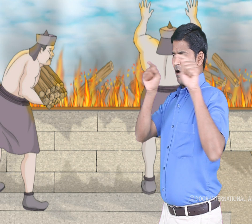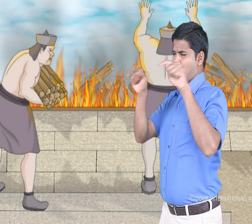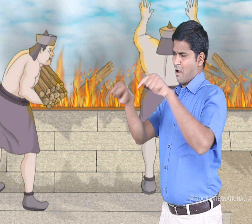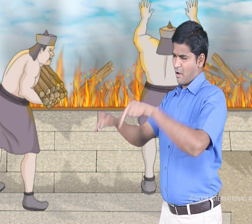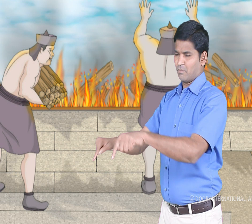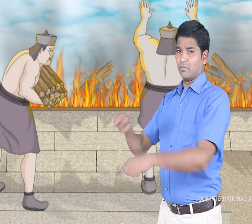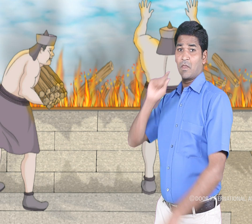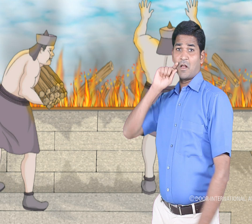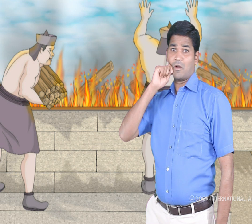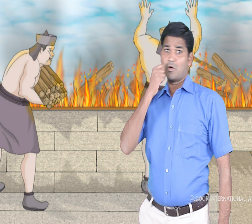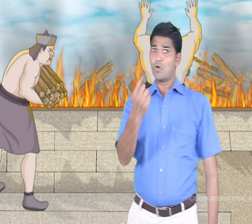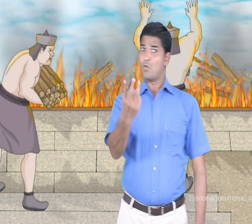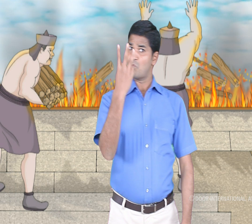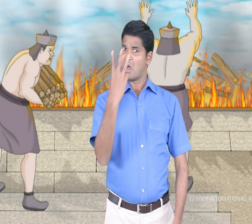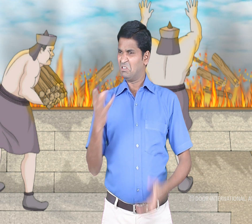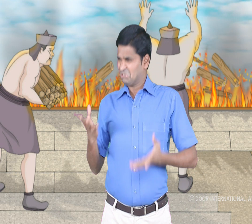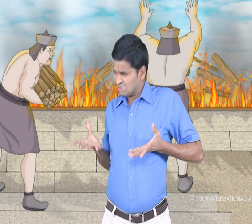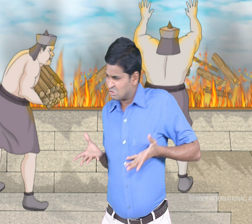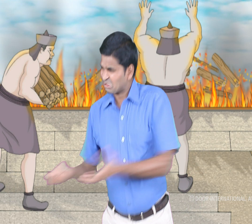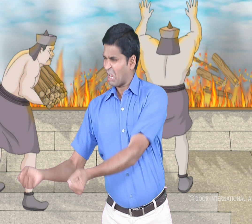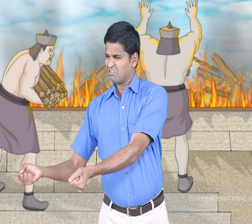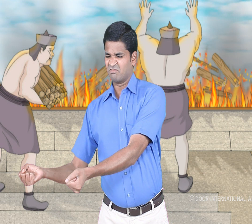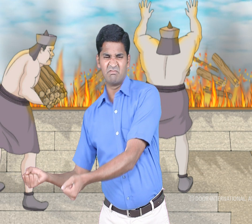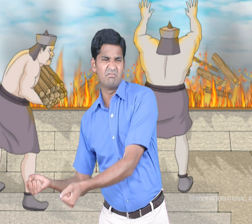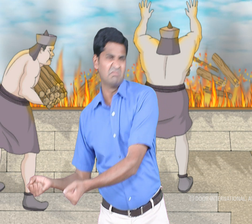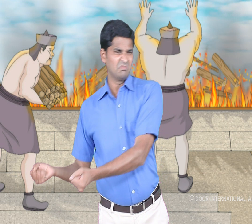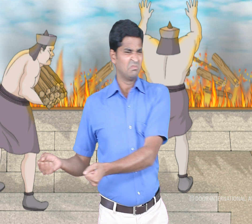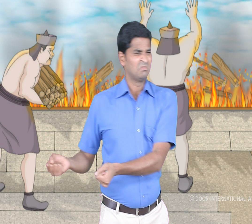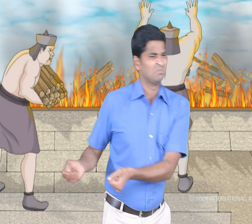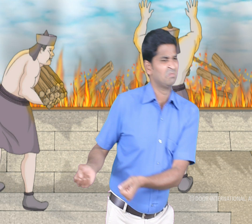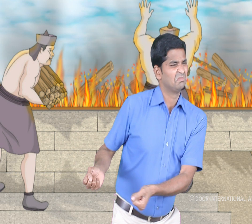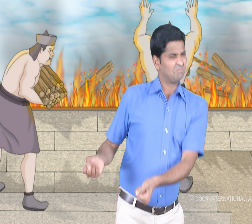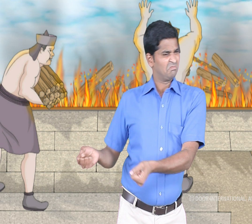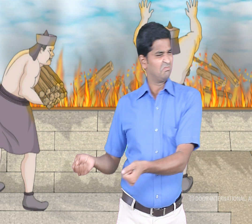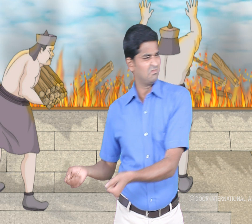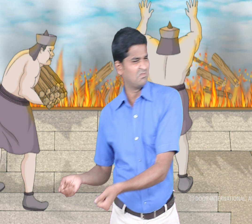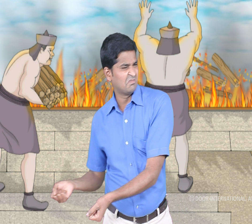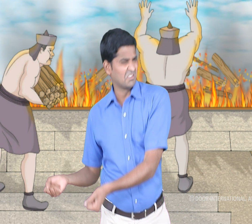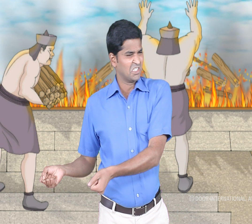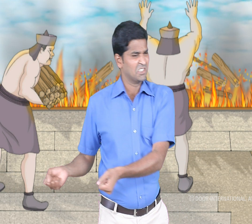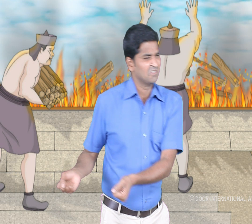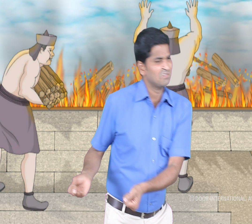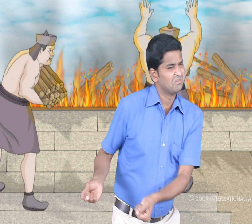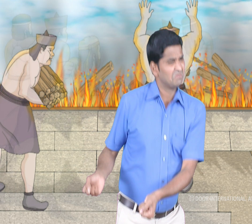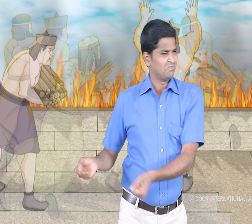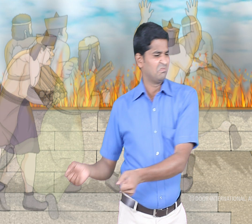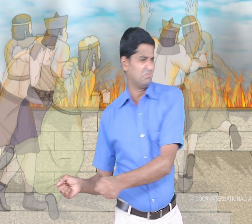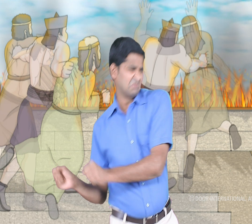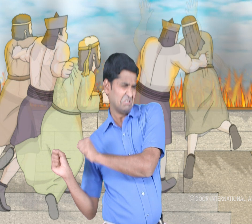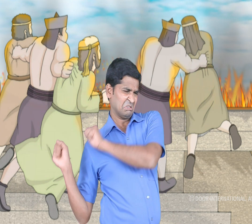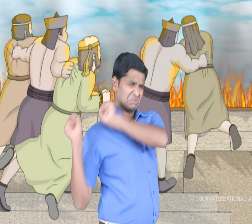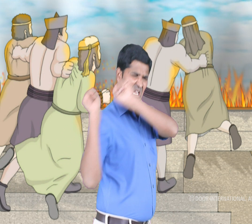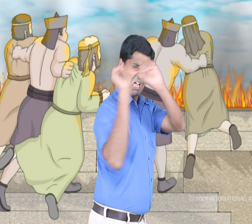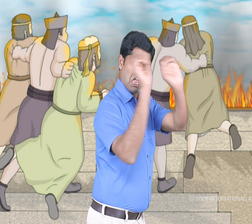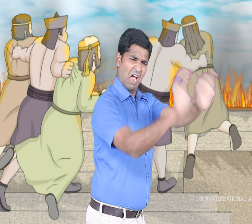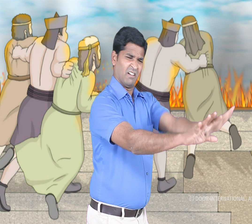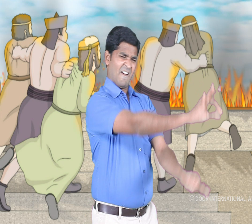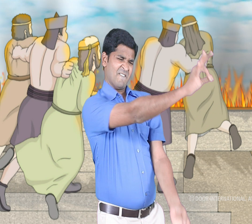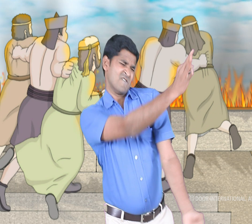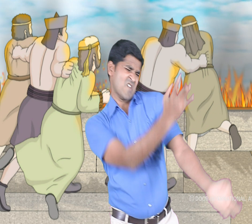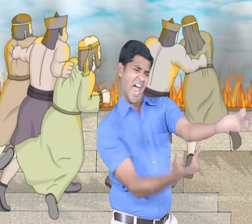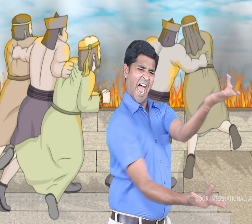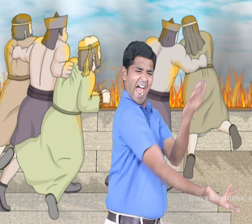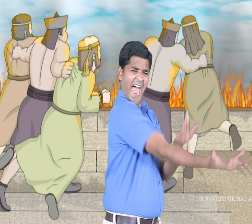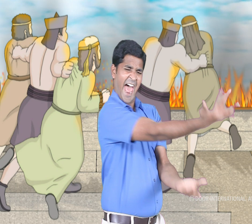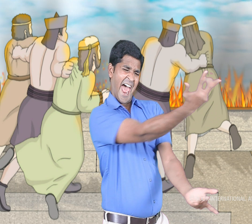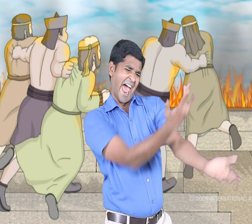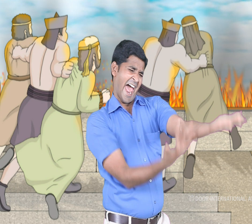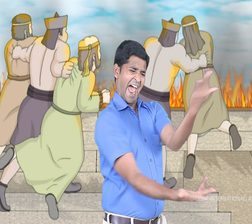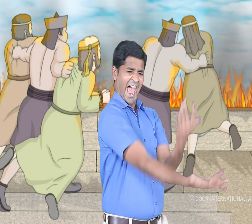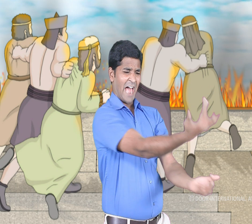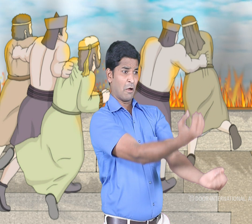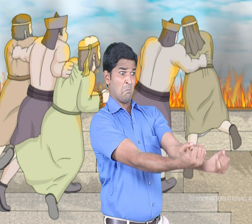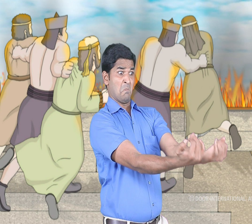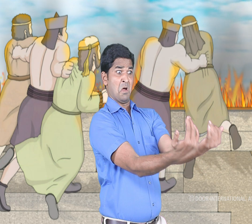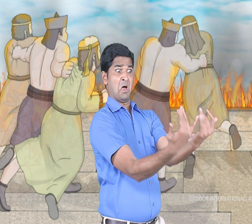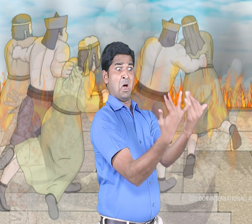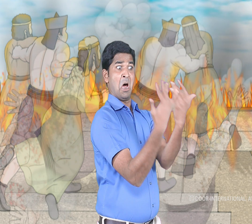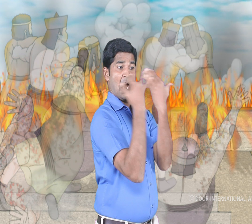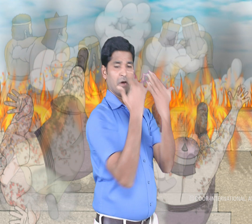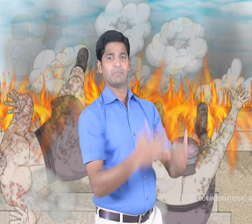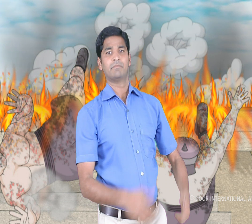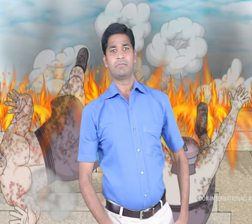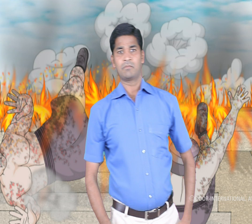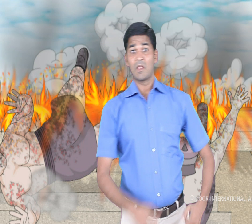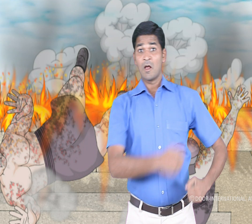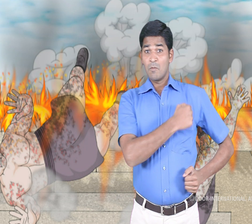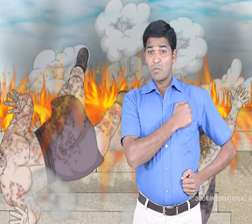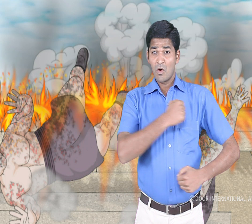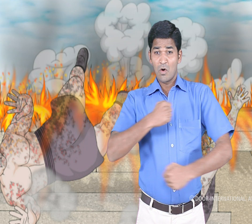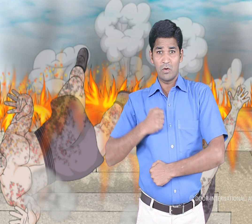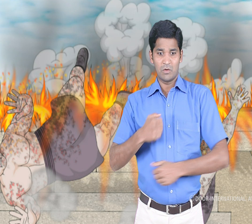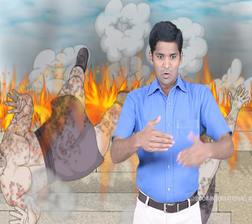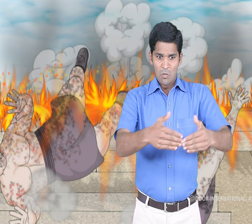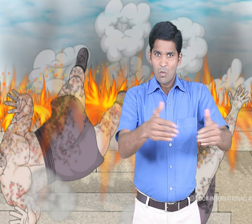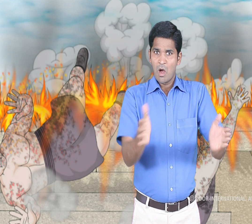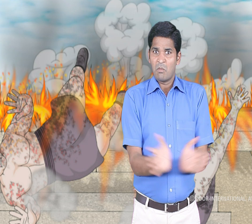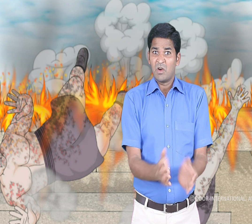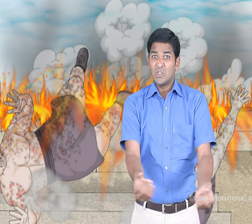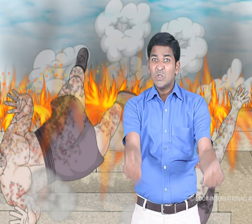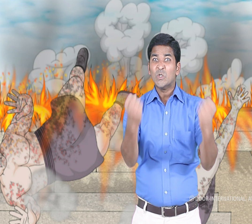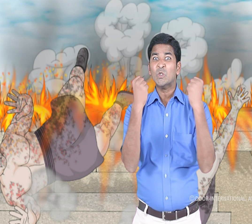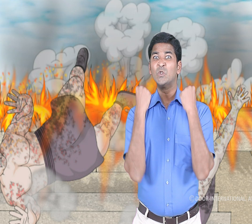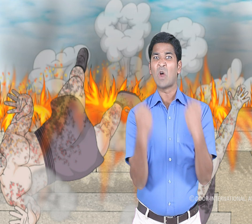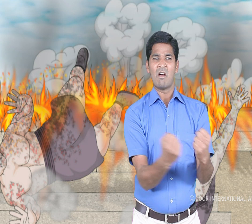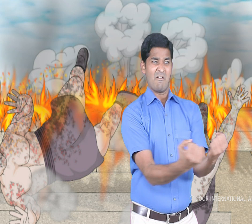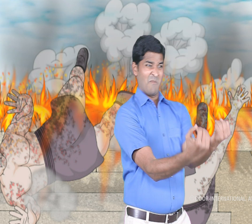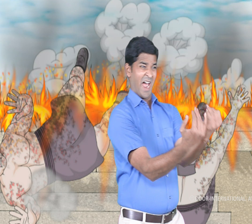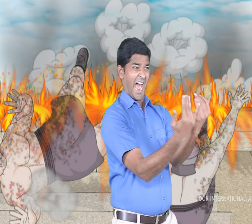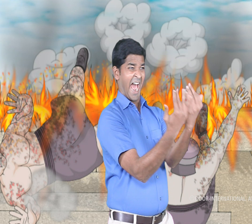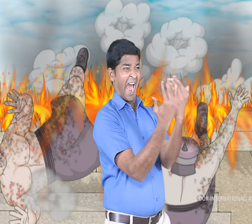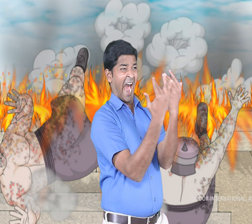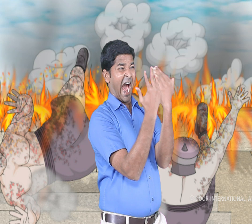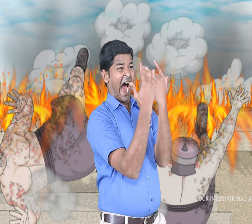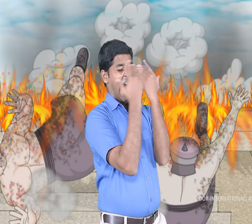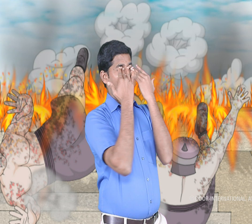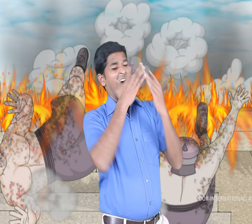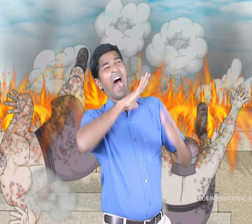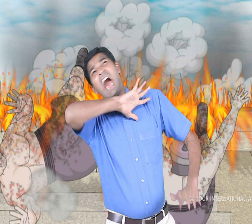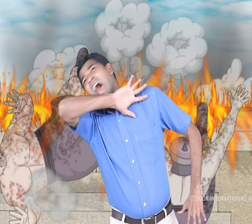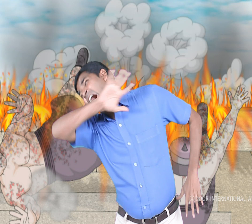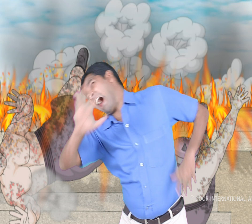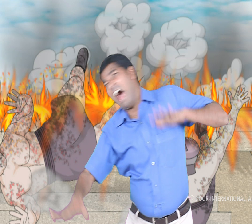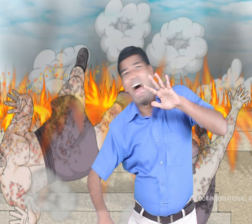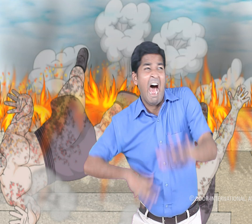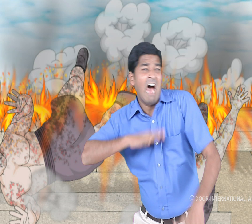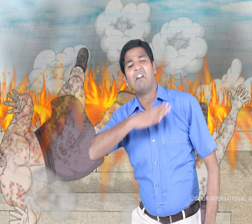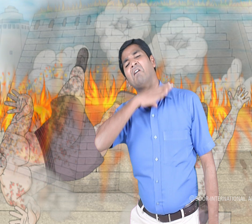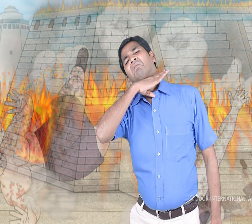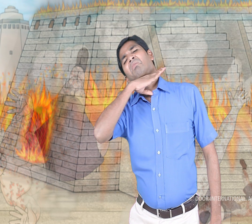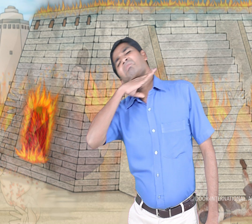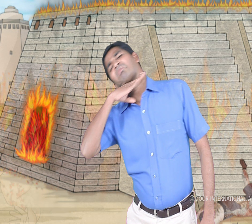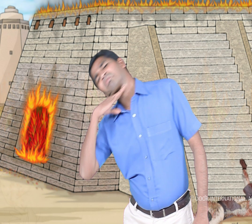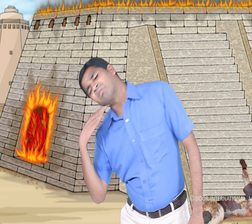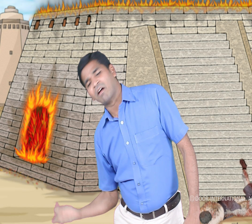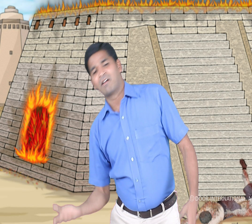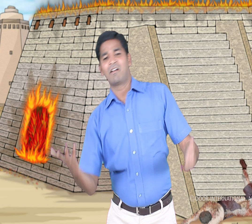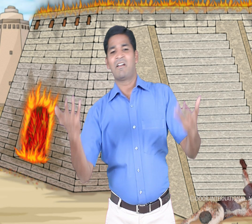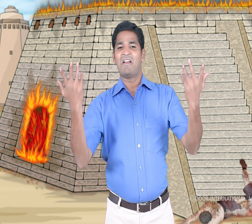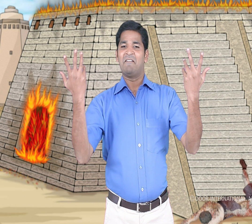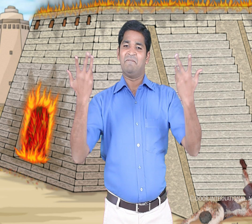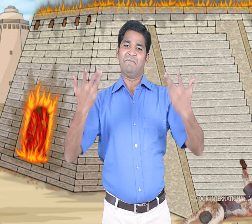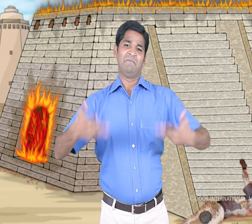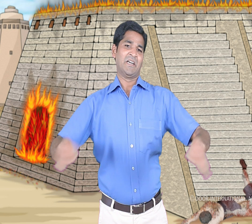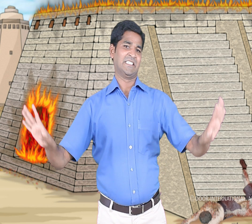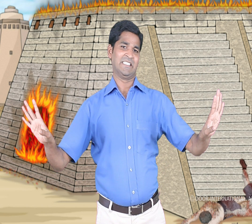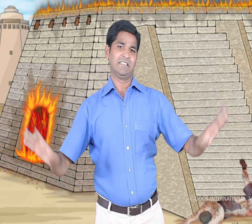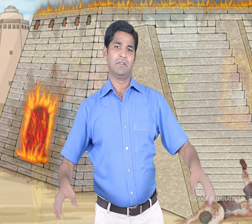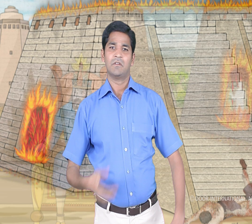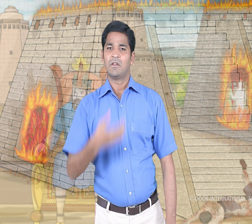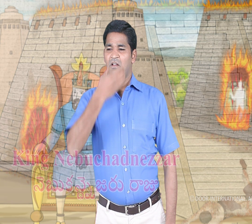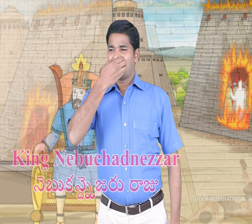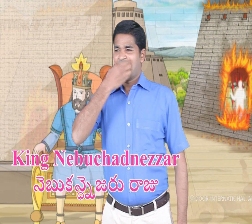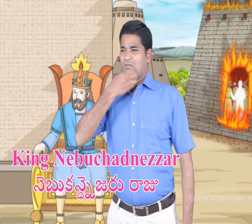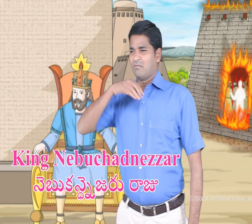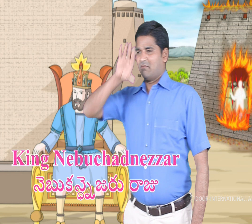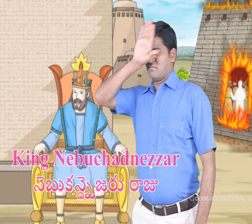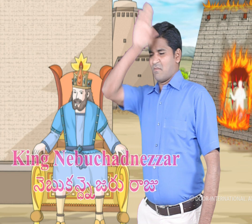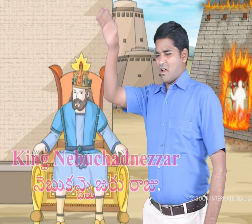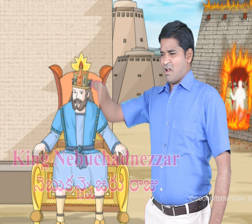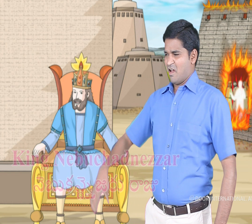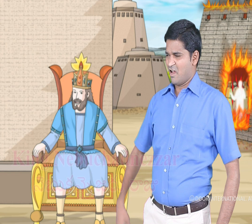And these three men, Shadrach, Meshach, and Abednego, firmly bound, fell into the blazing fiery furnace.